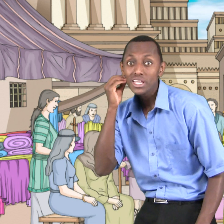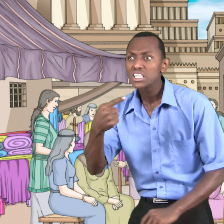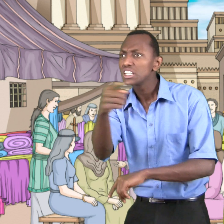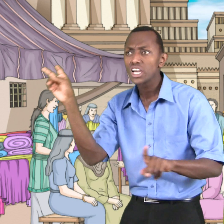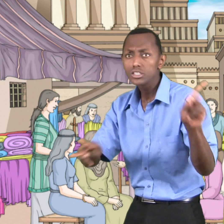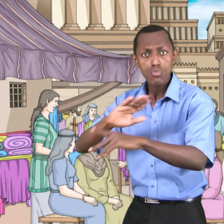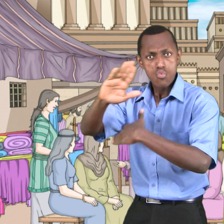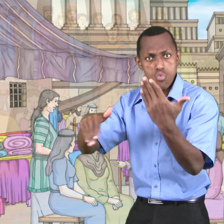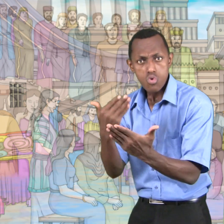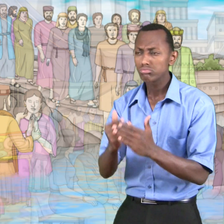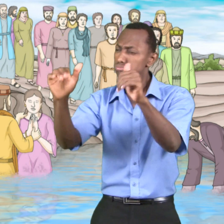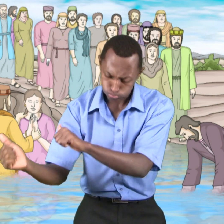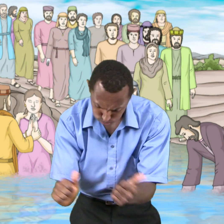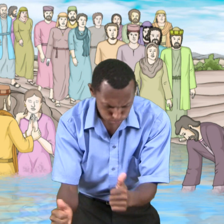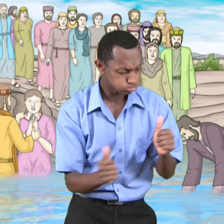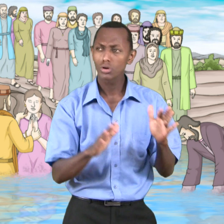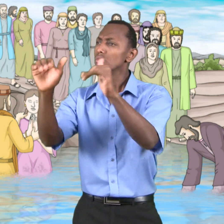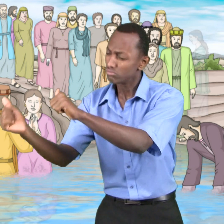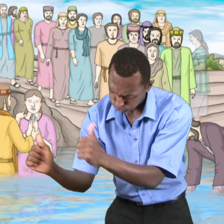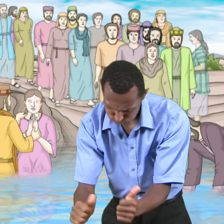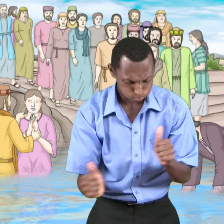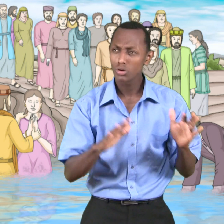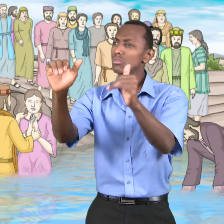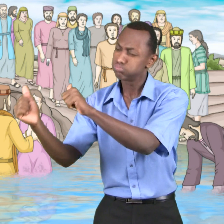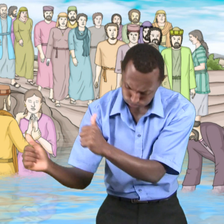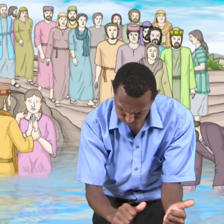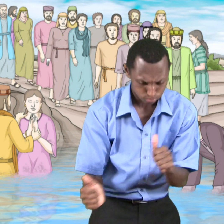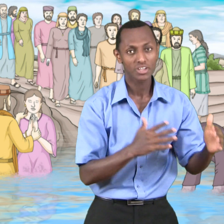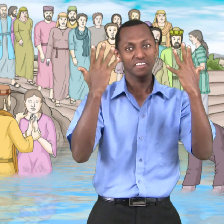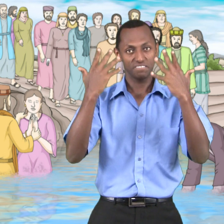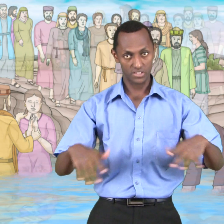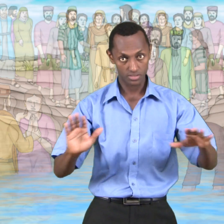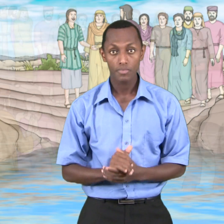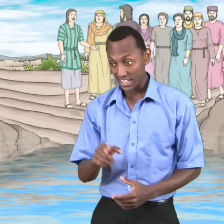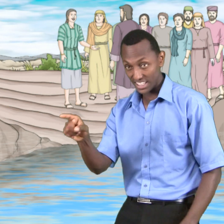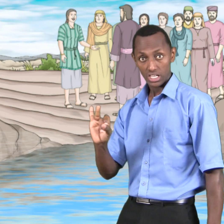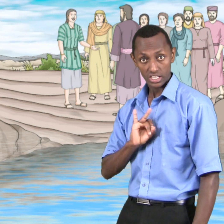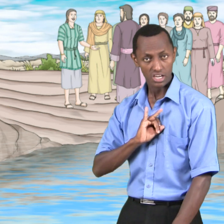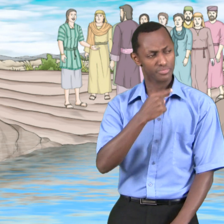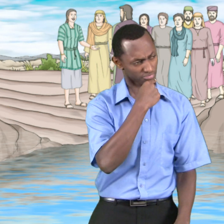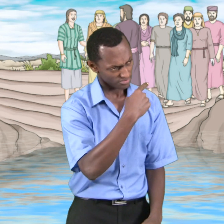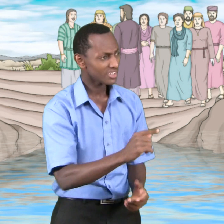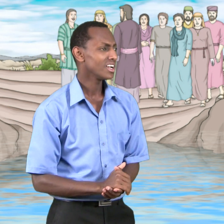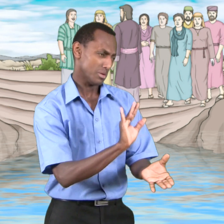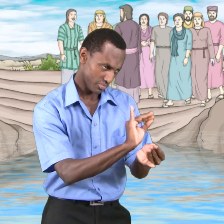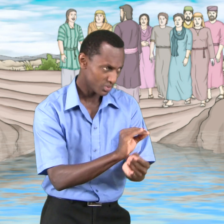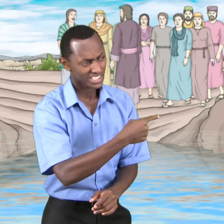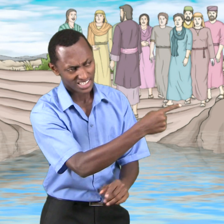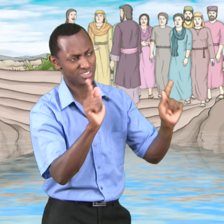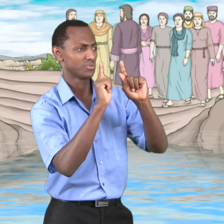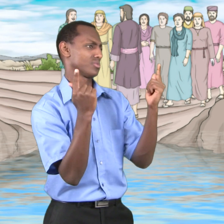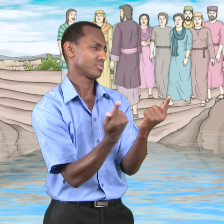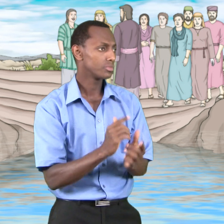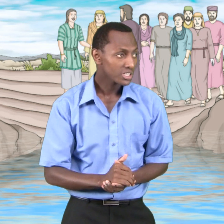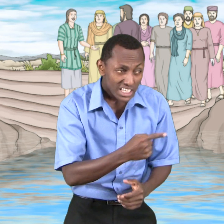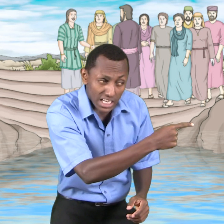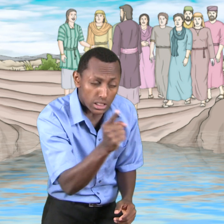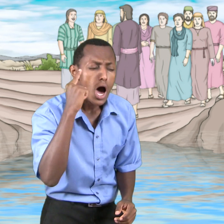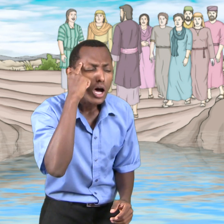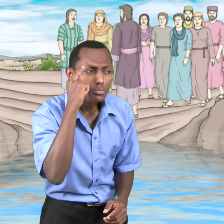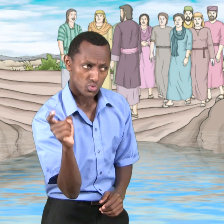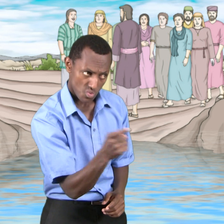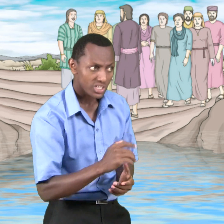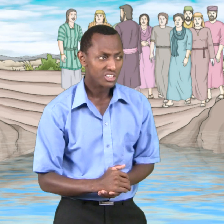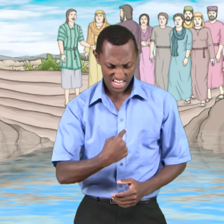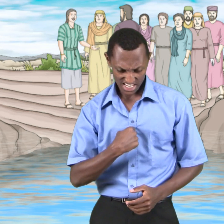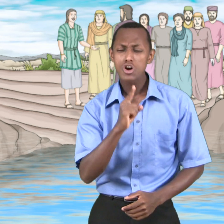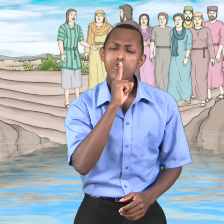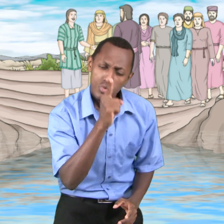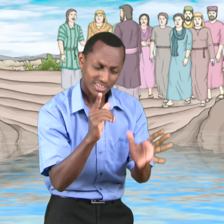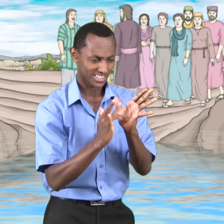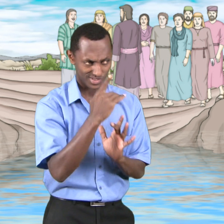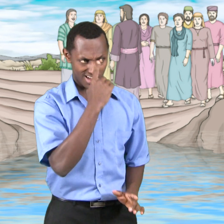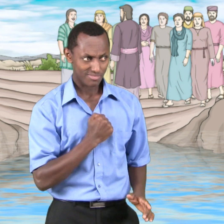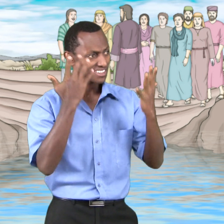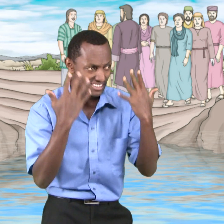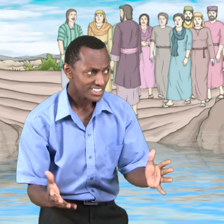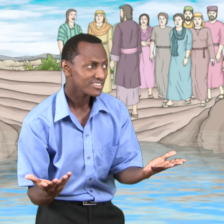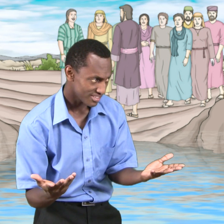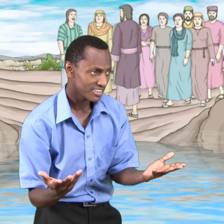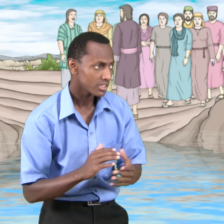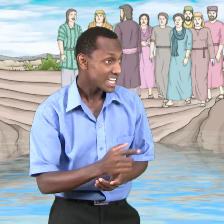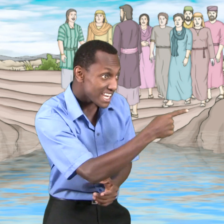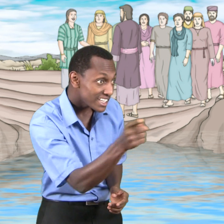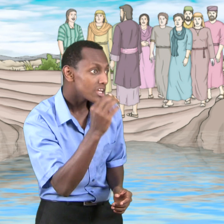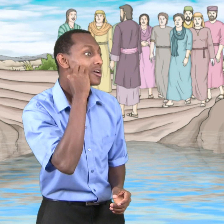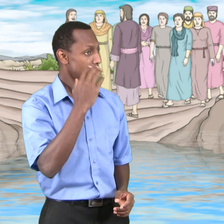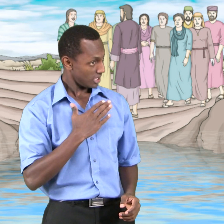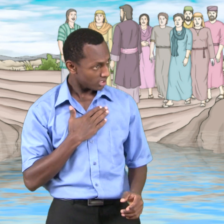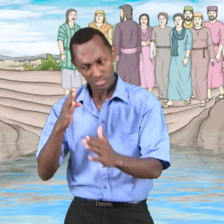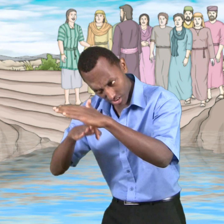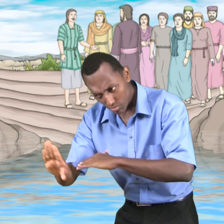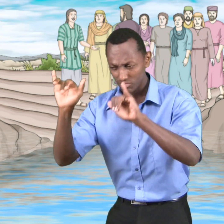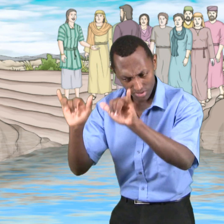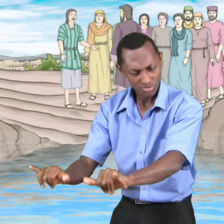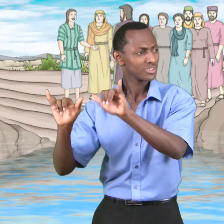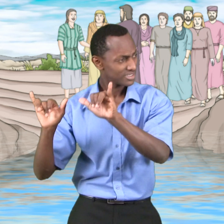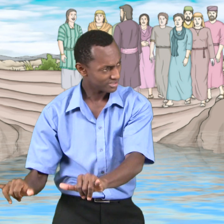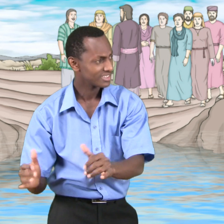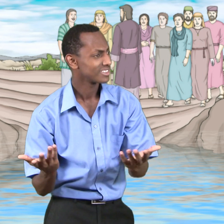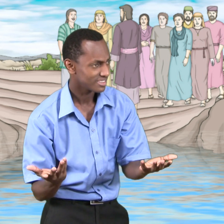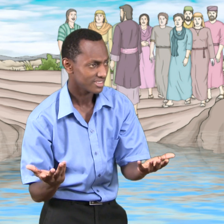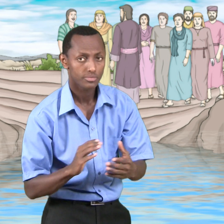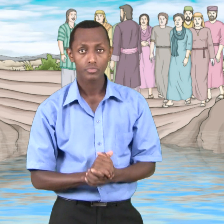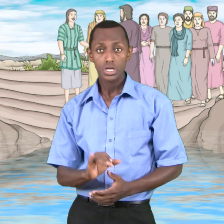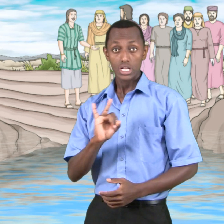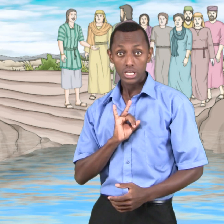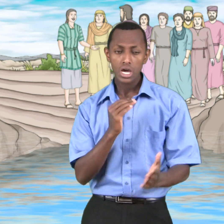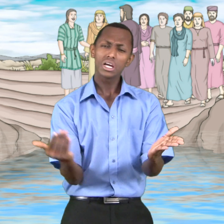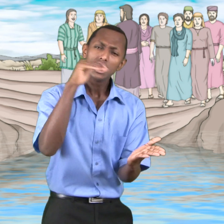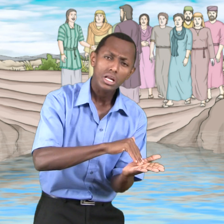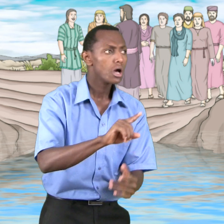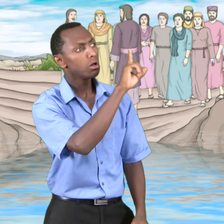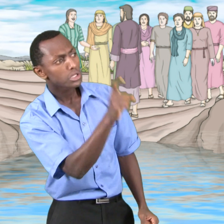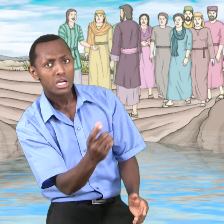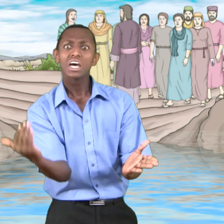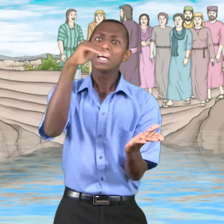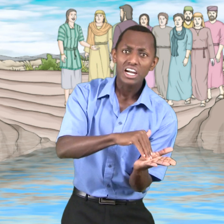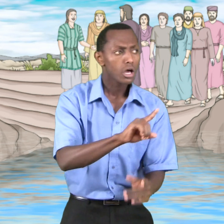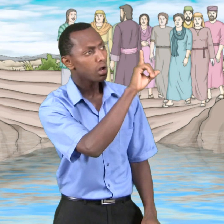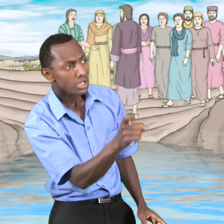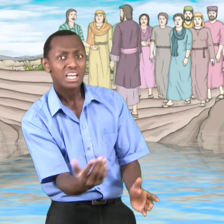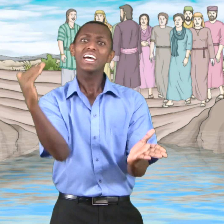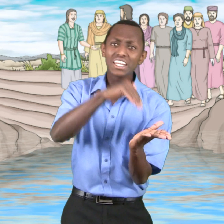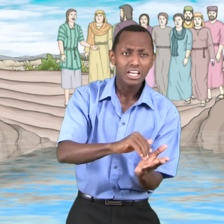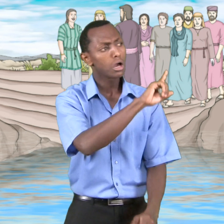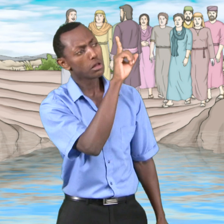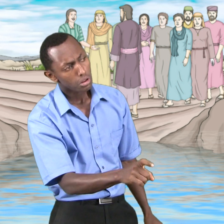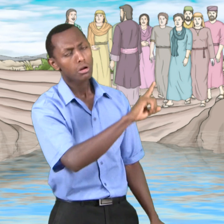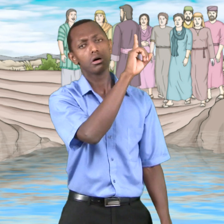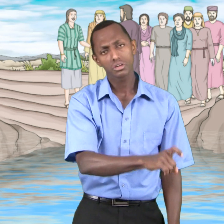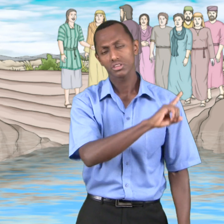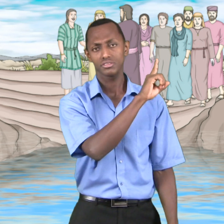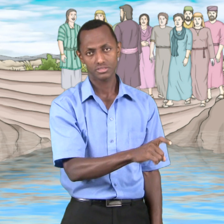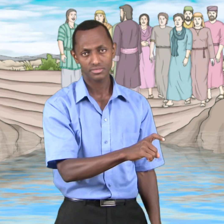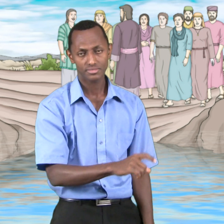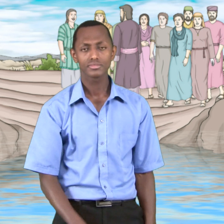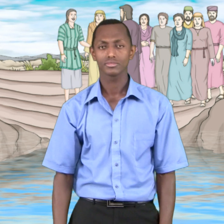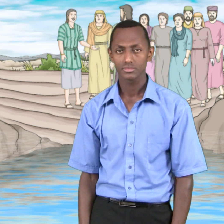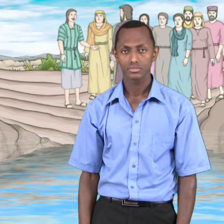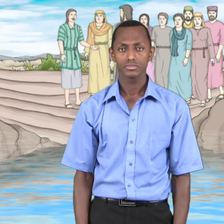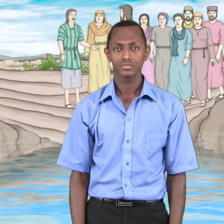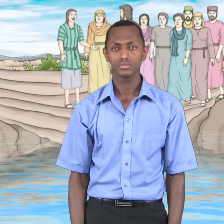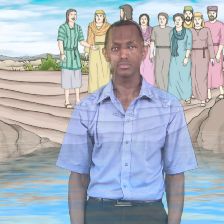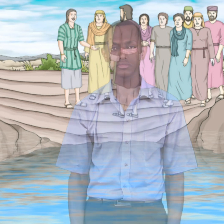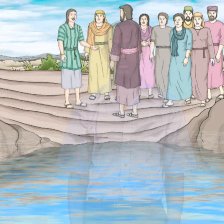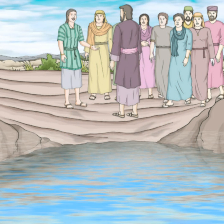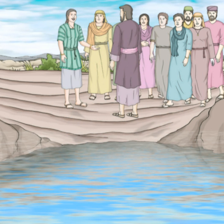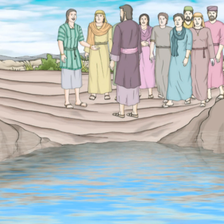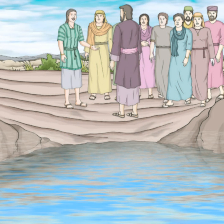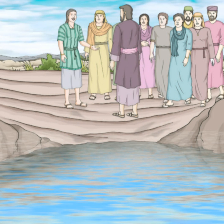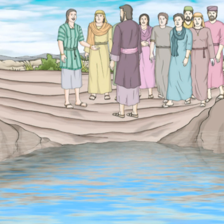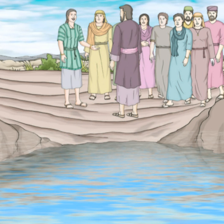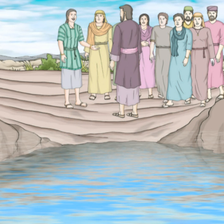And when she and her household had been baptized, she urged us, “If you consider me a believer in the Lord, come and stay at my house.”